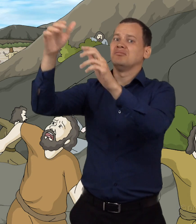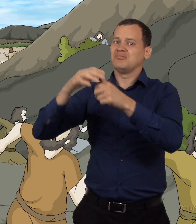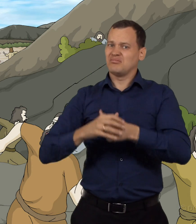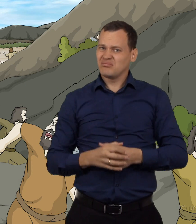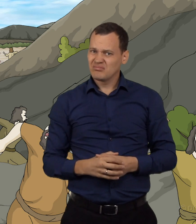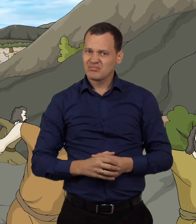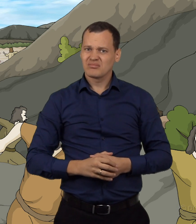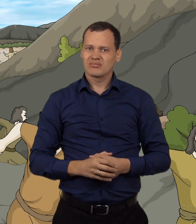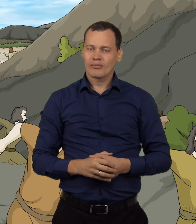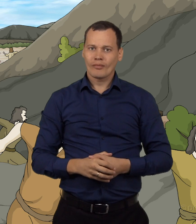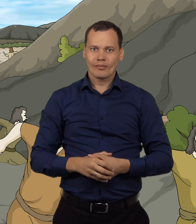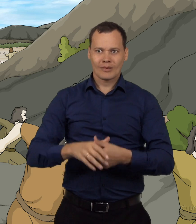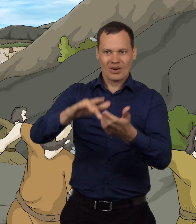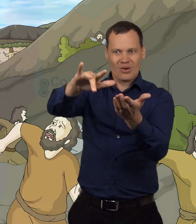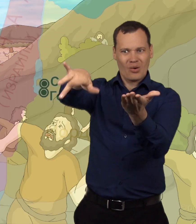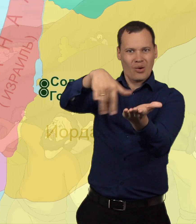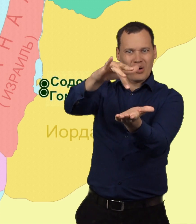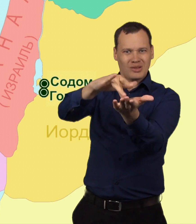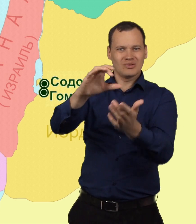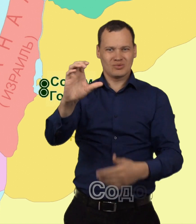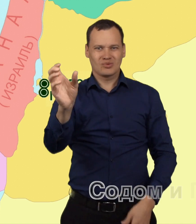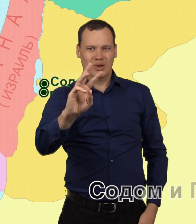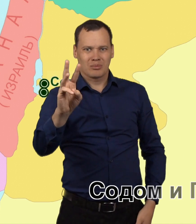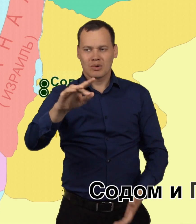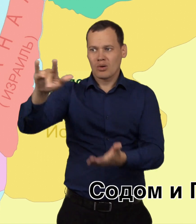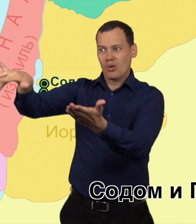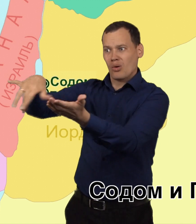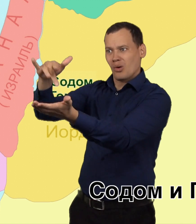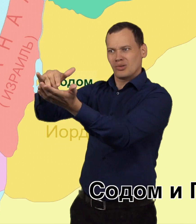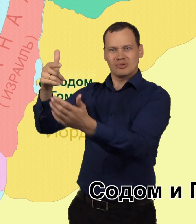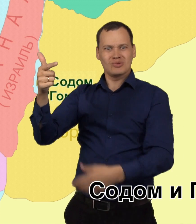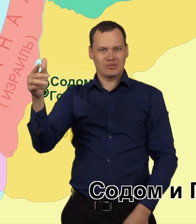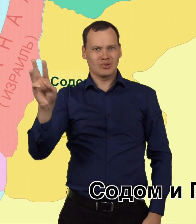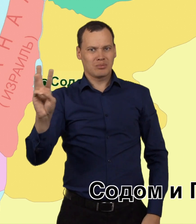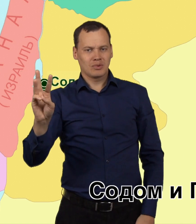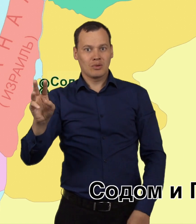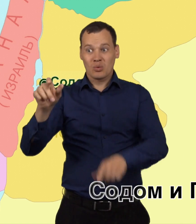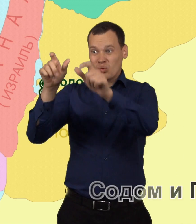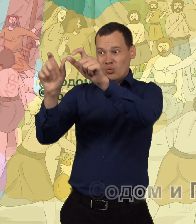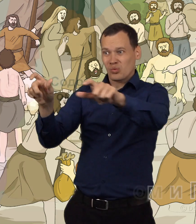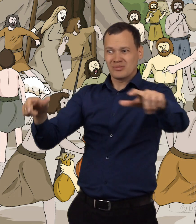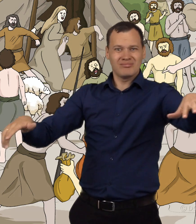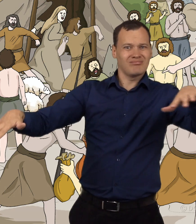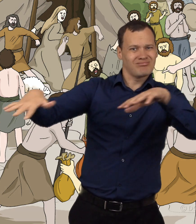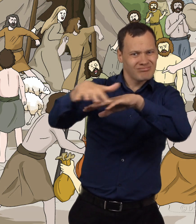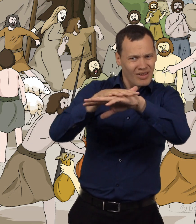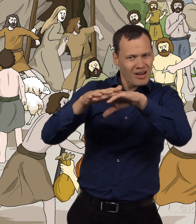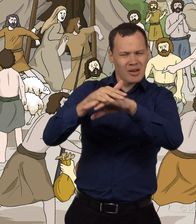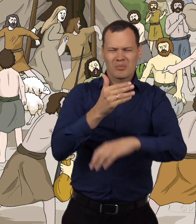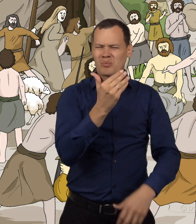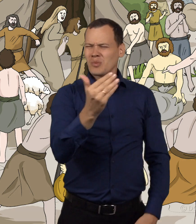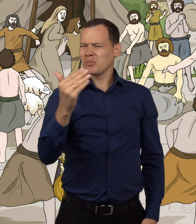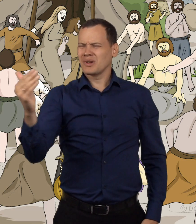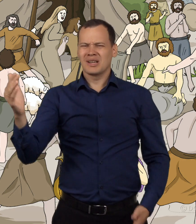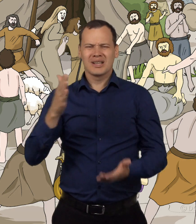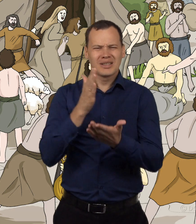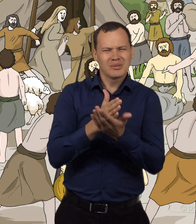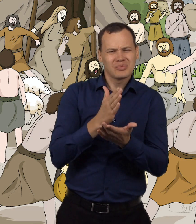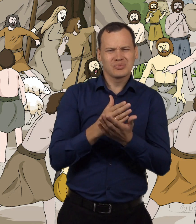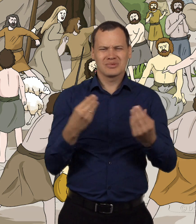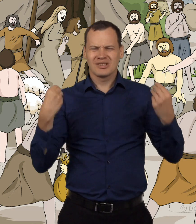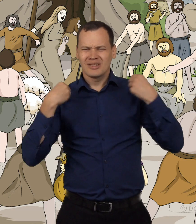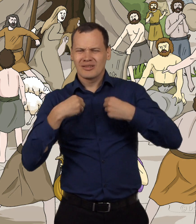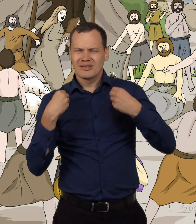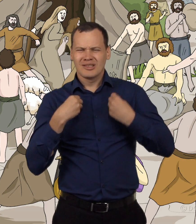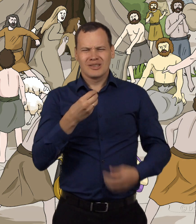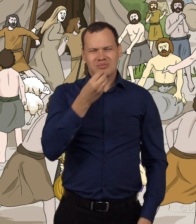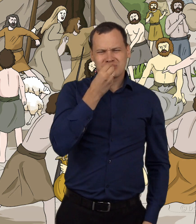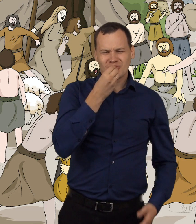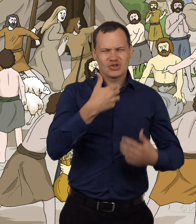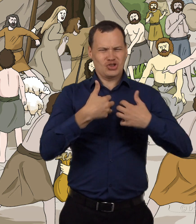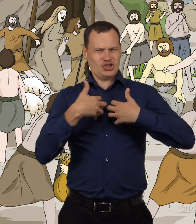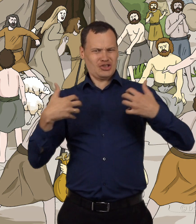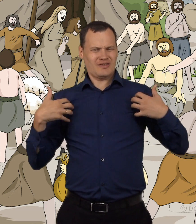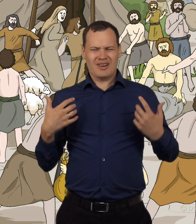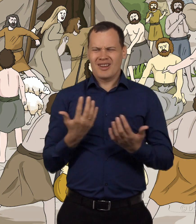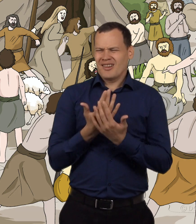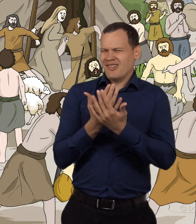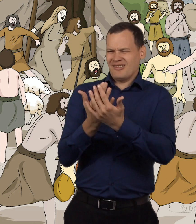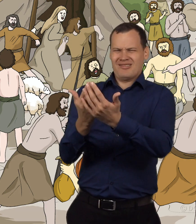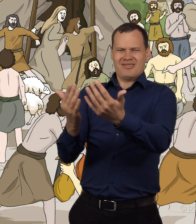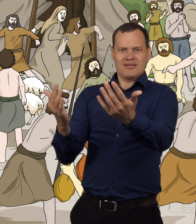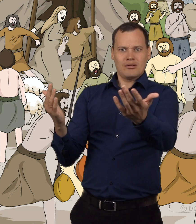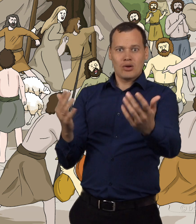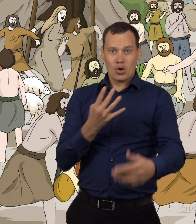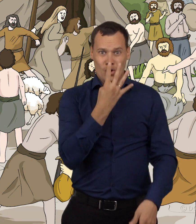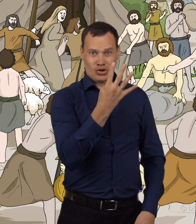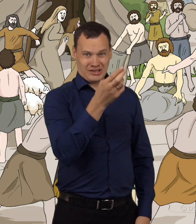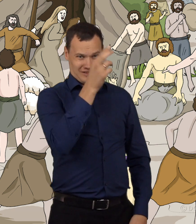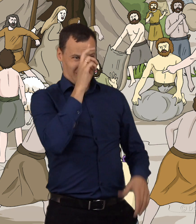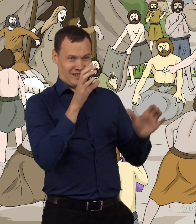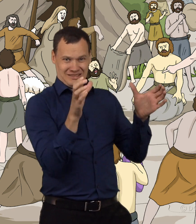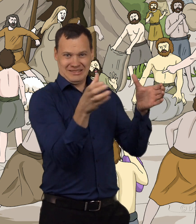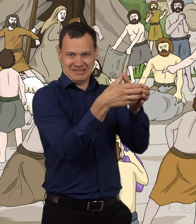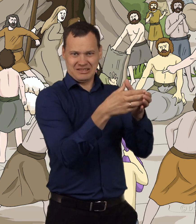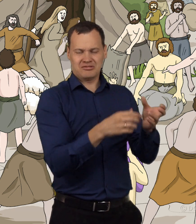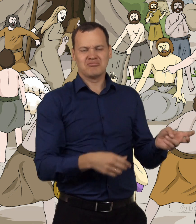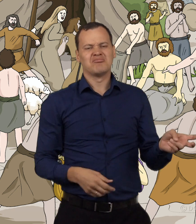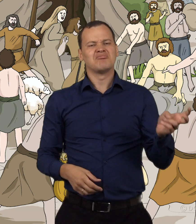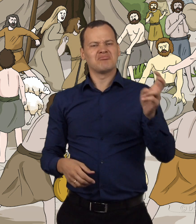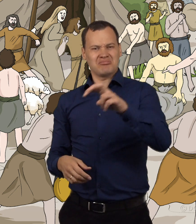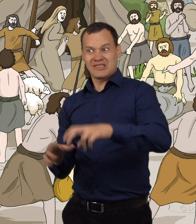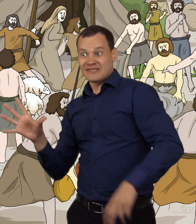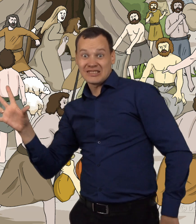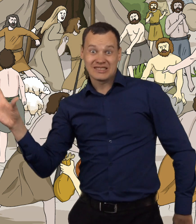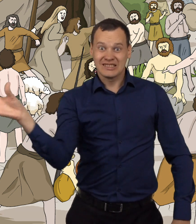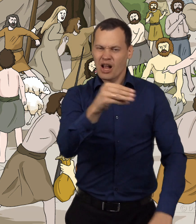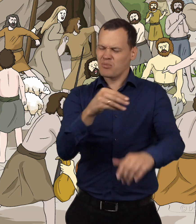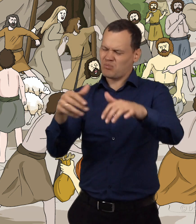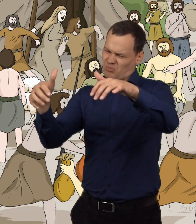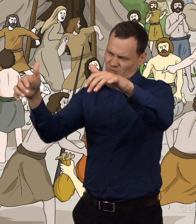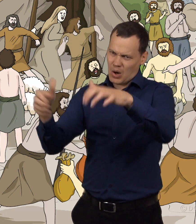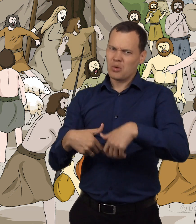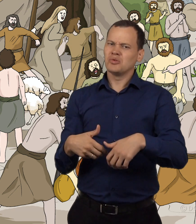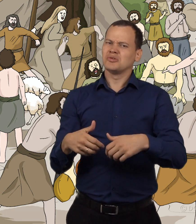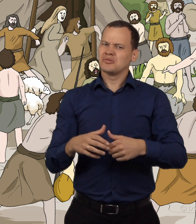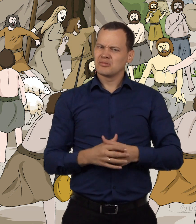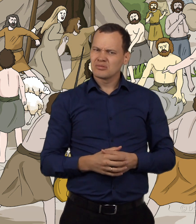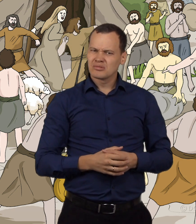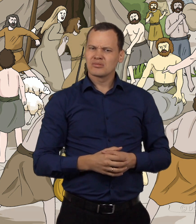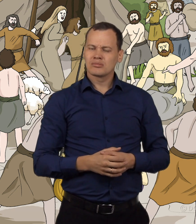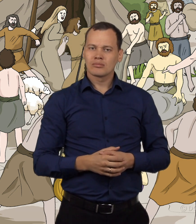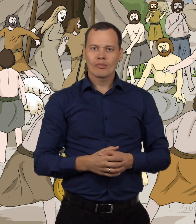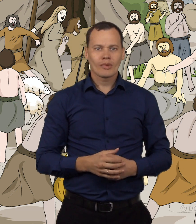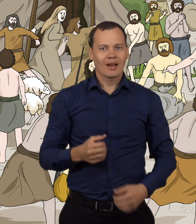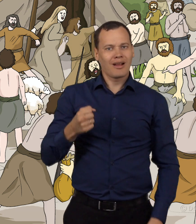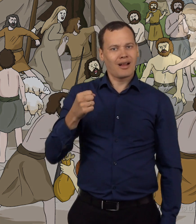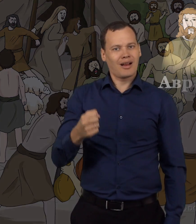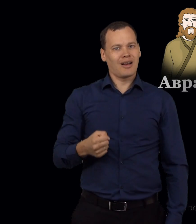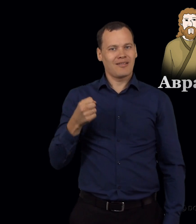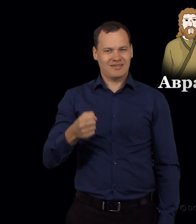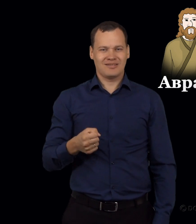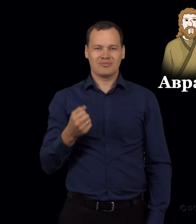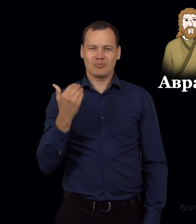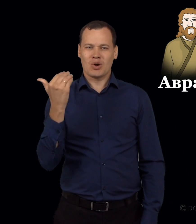The four kings seized all the goods of Sodom and Gomorrah and all their food, and they went on their way.